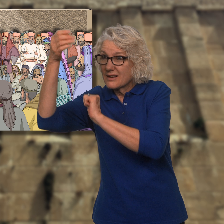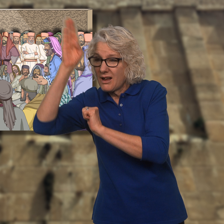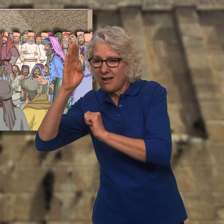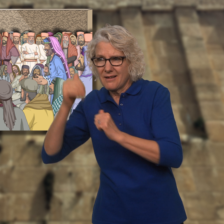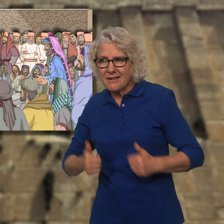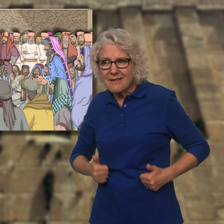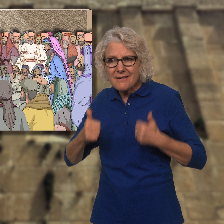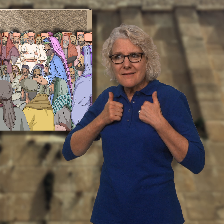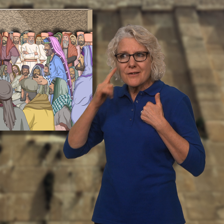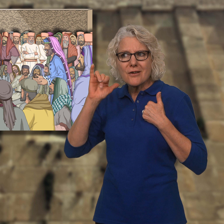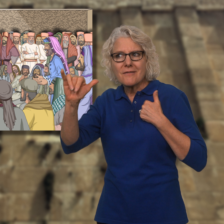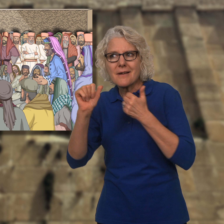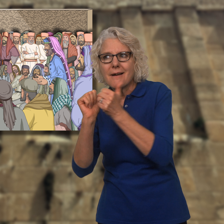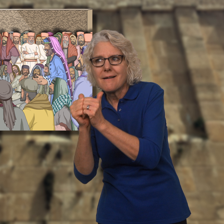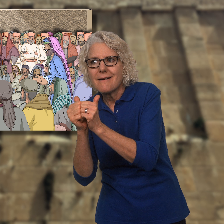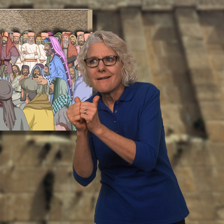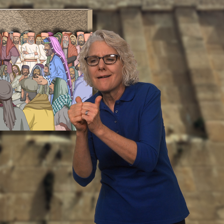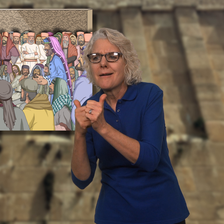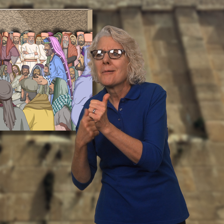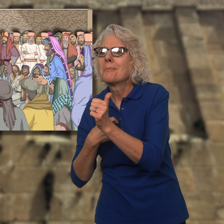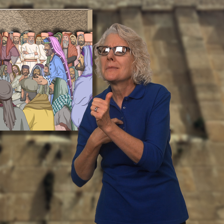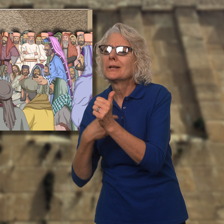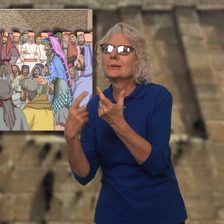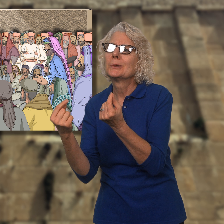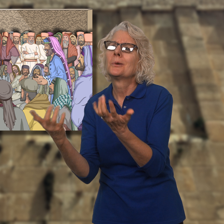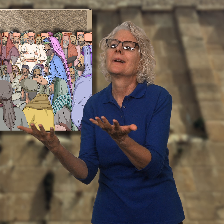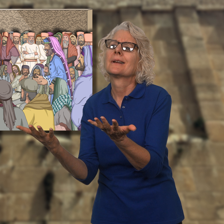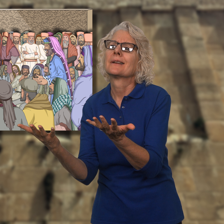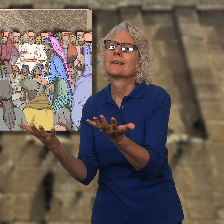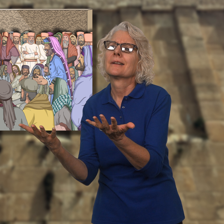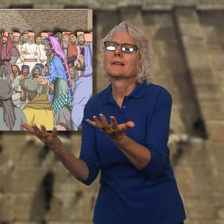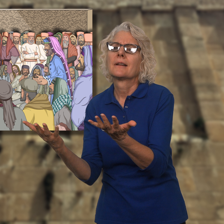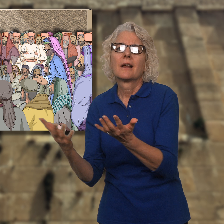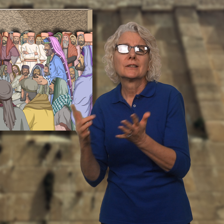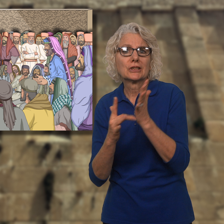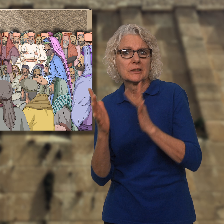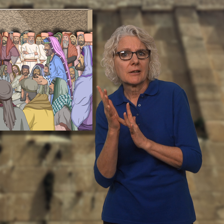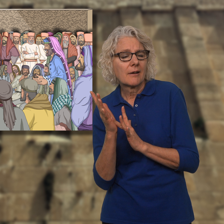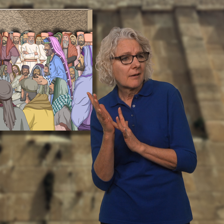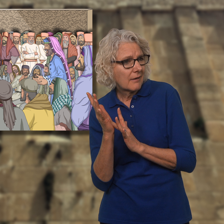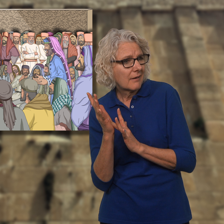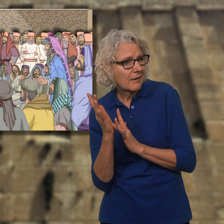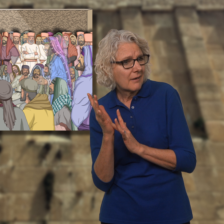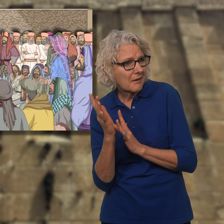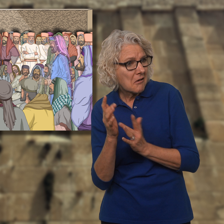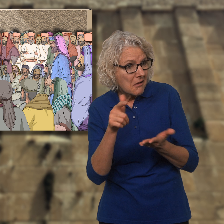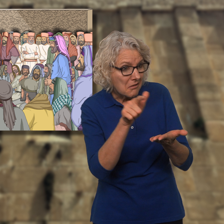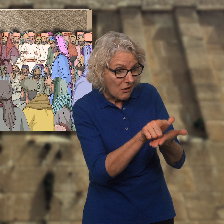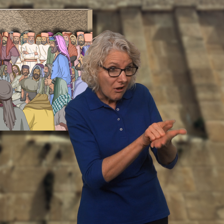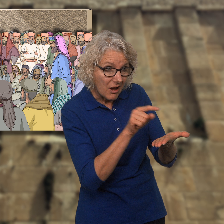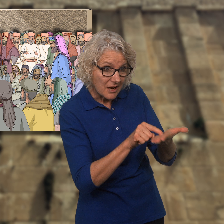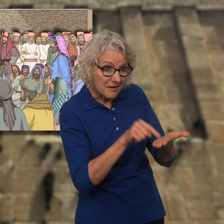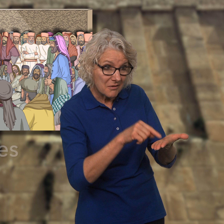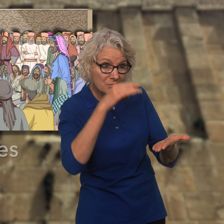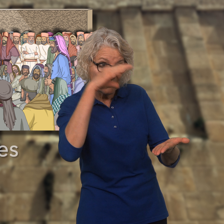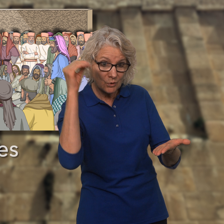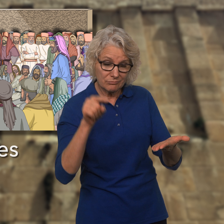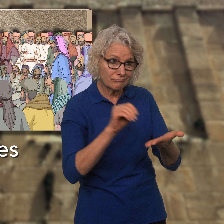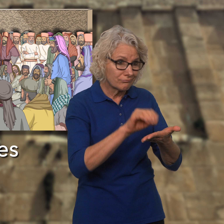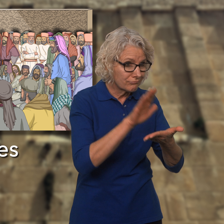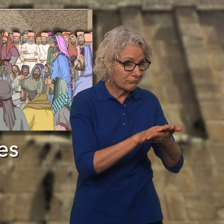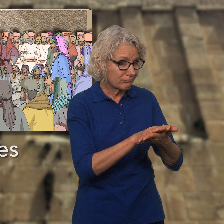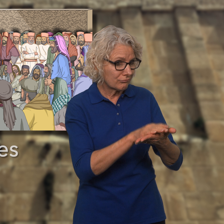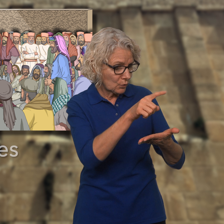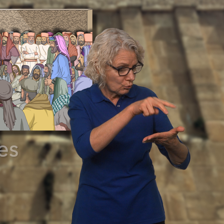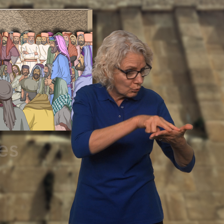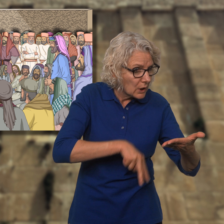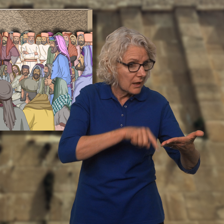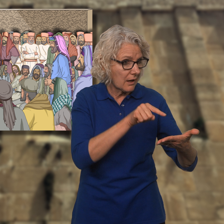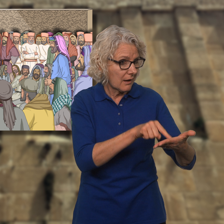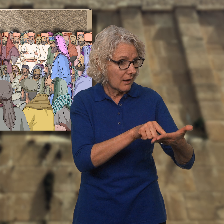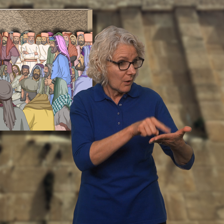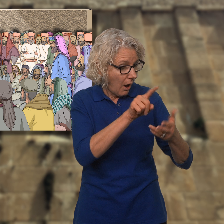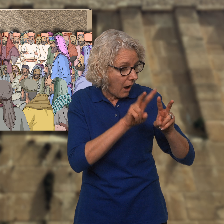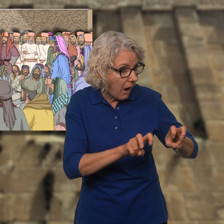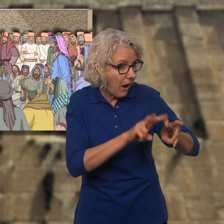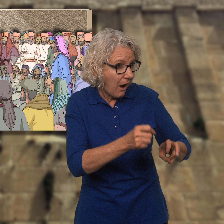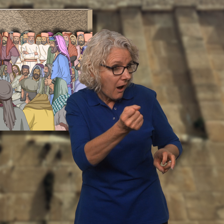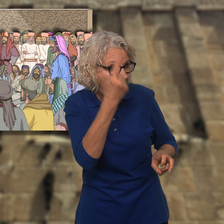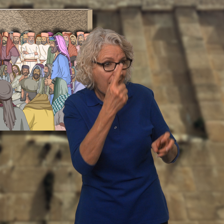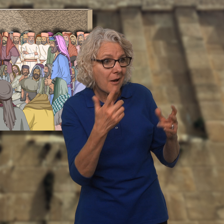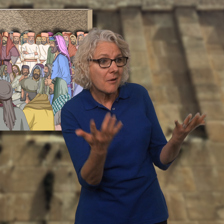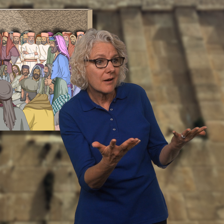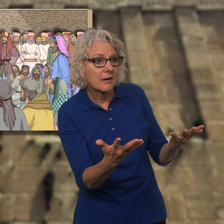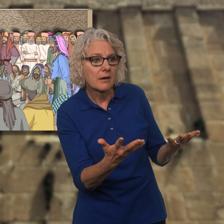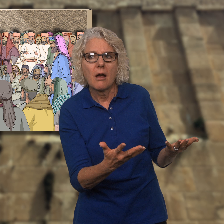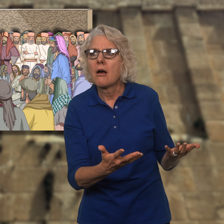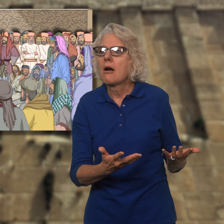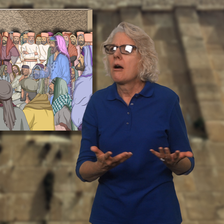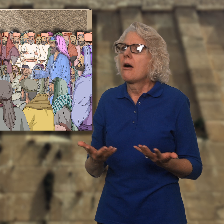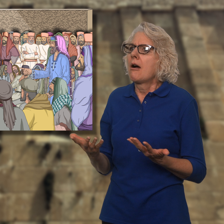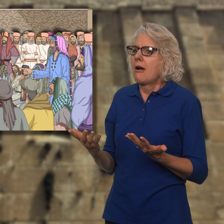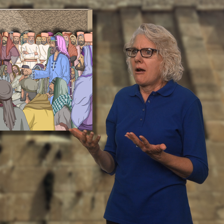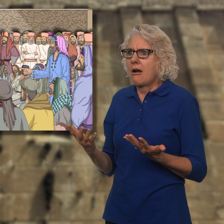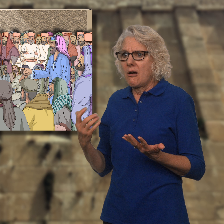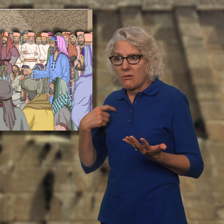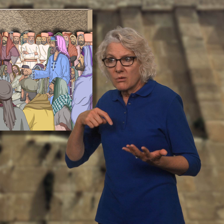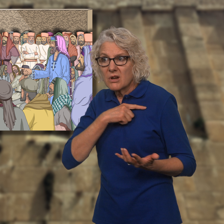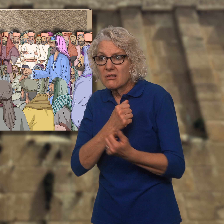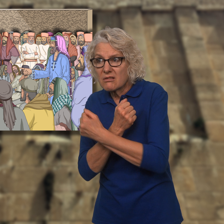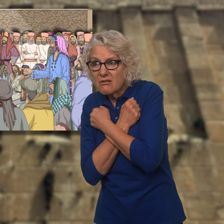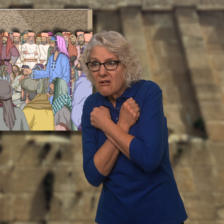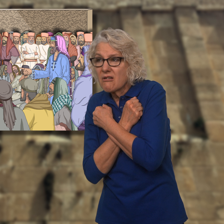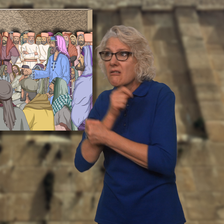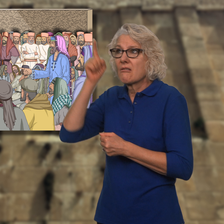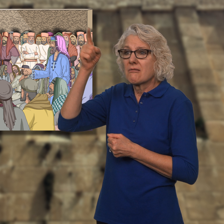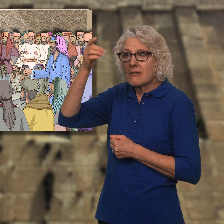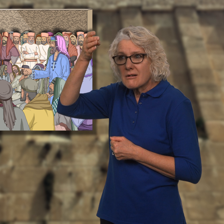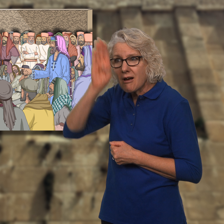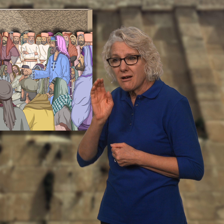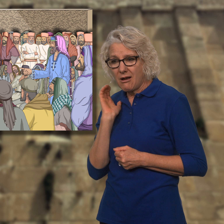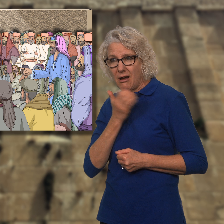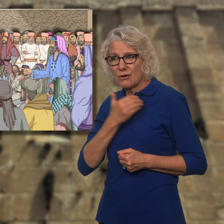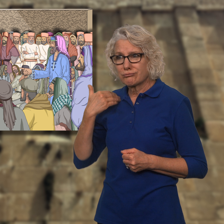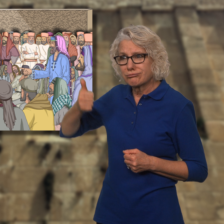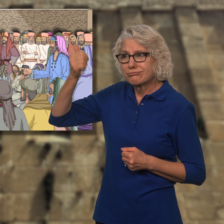“What is written in the Law?” Jesus replied. “How do you read it?”